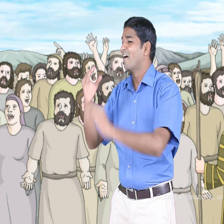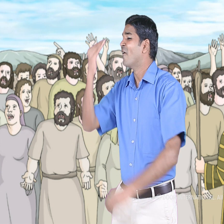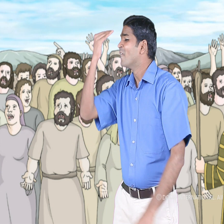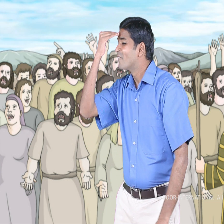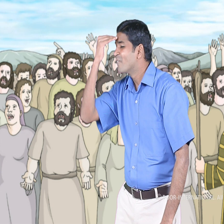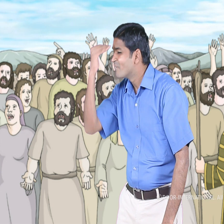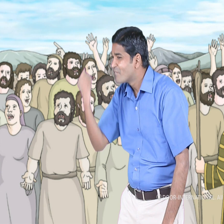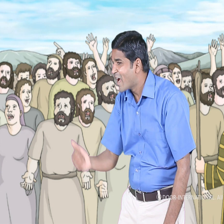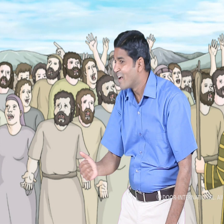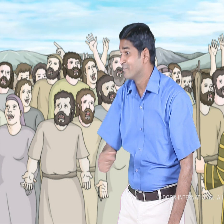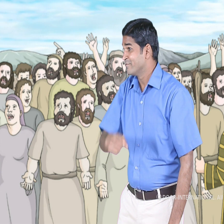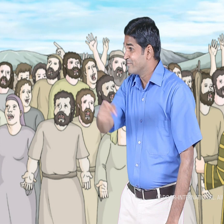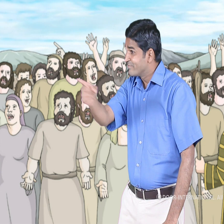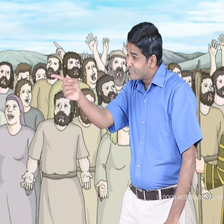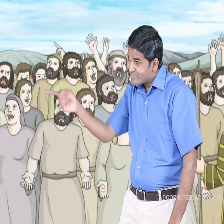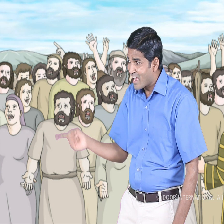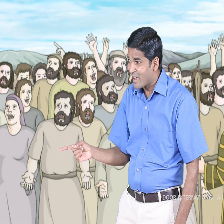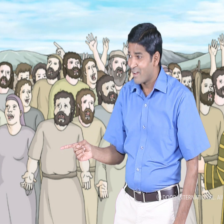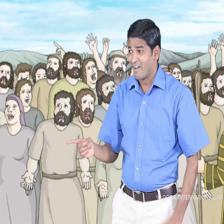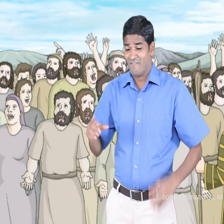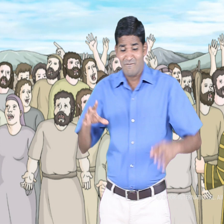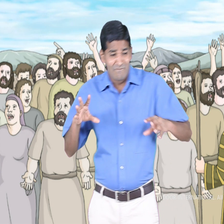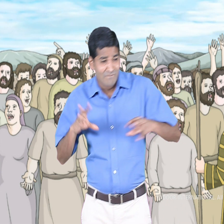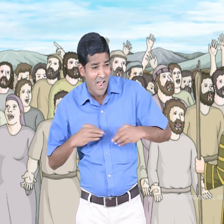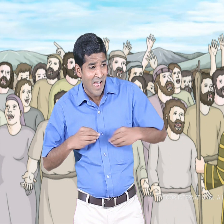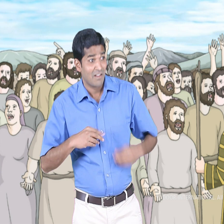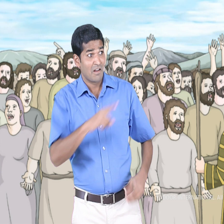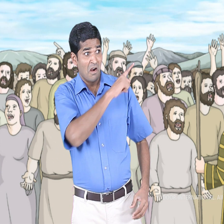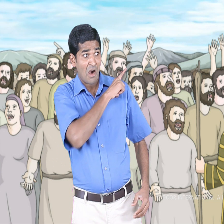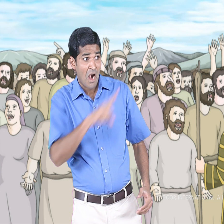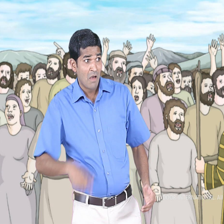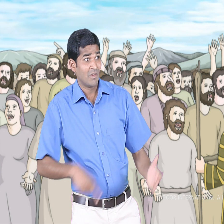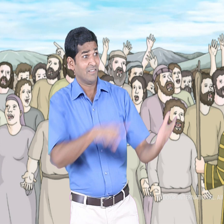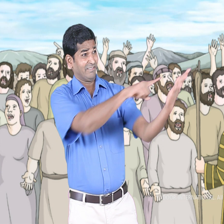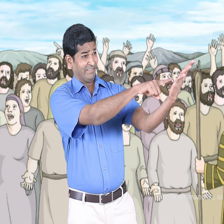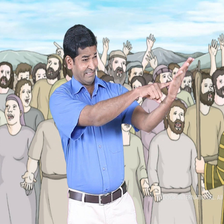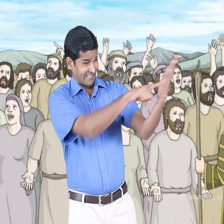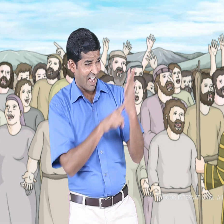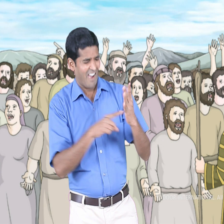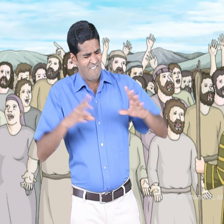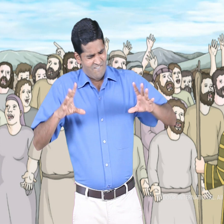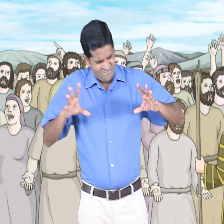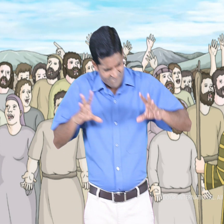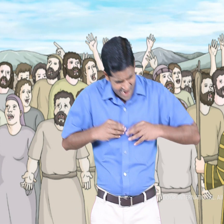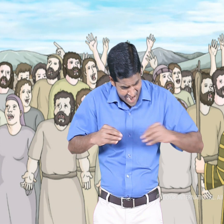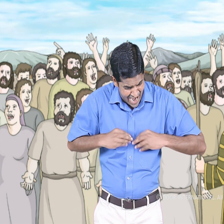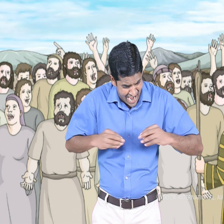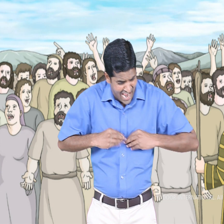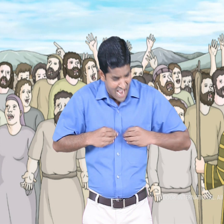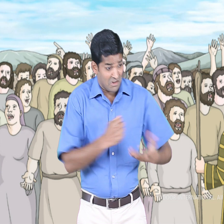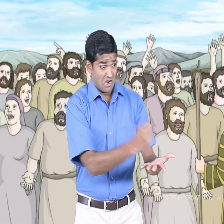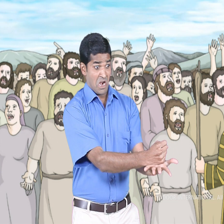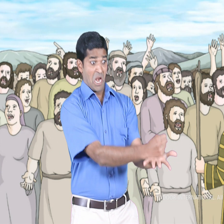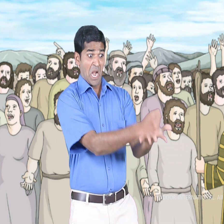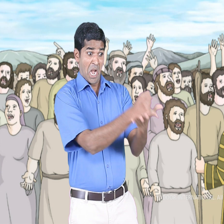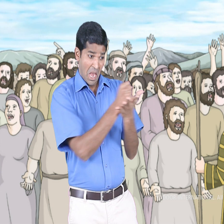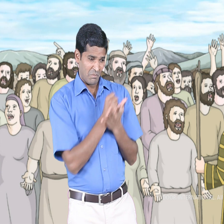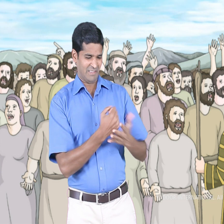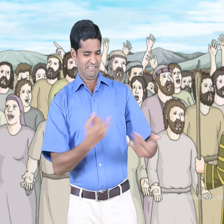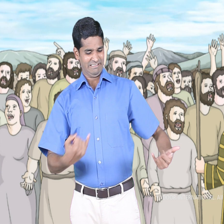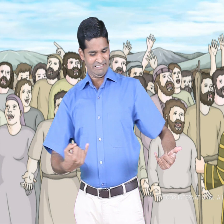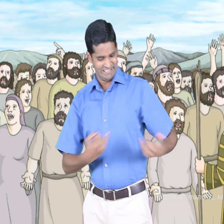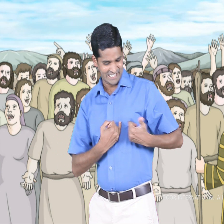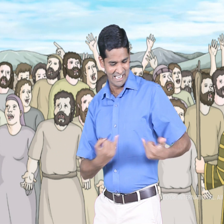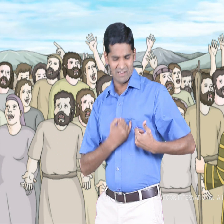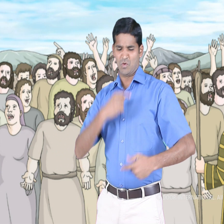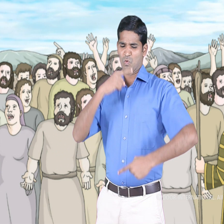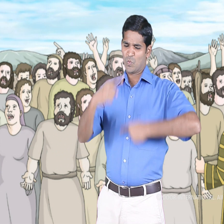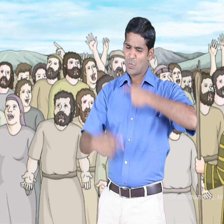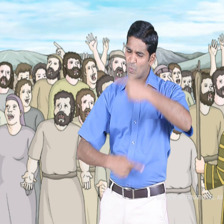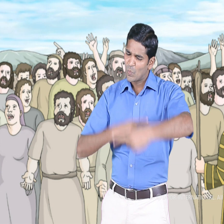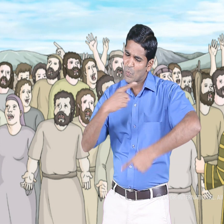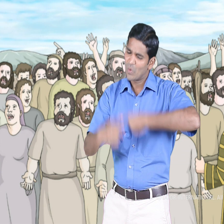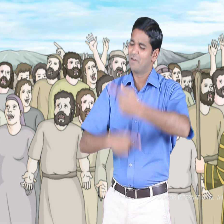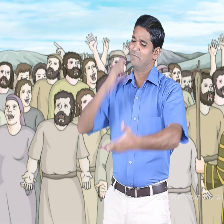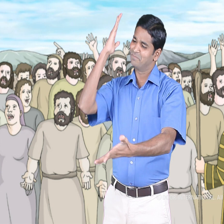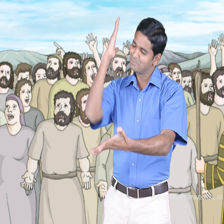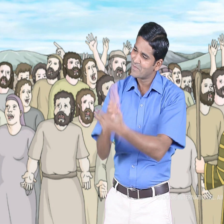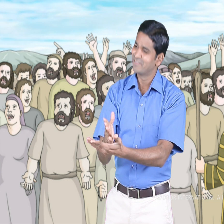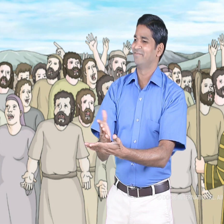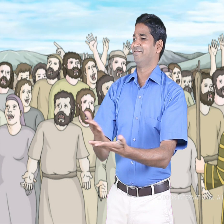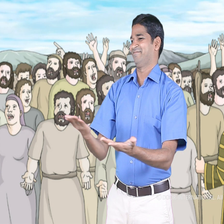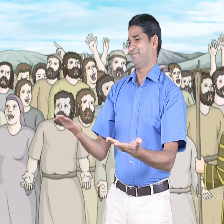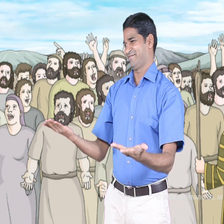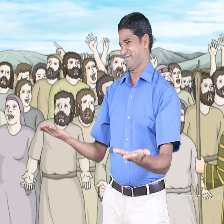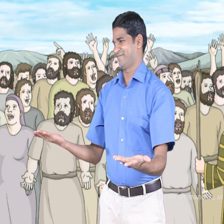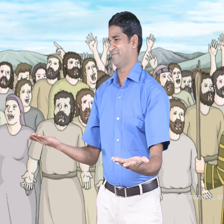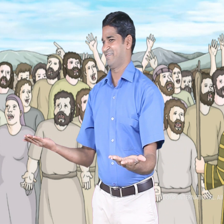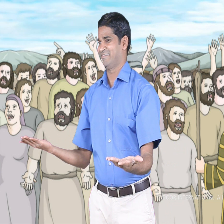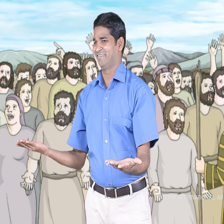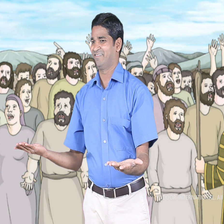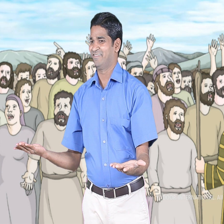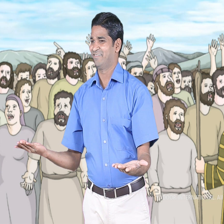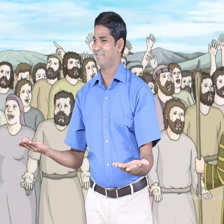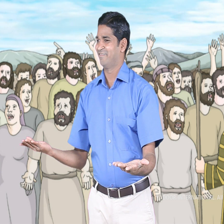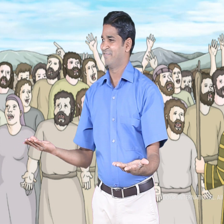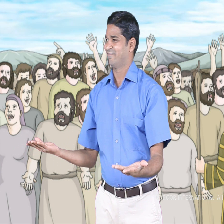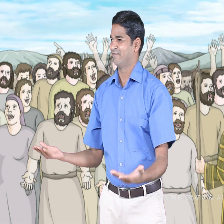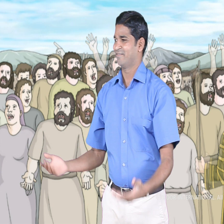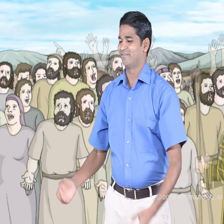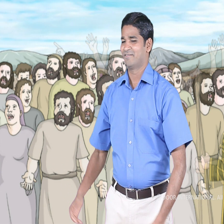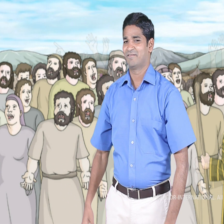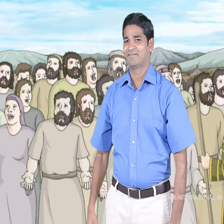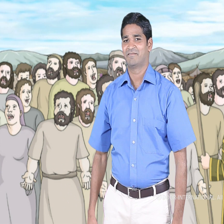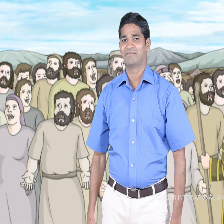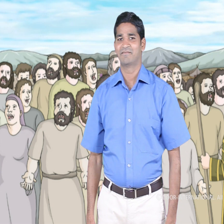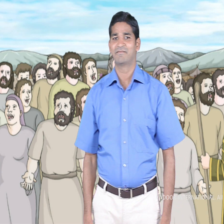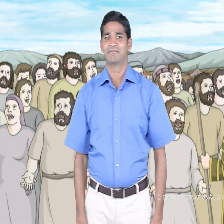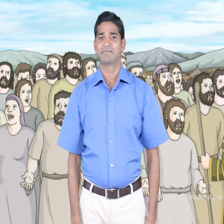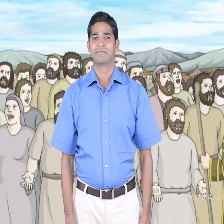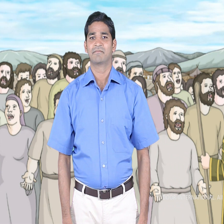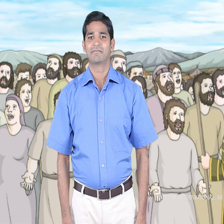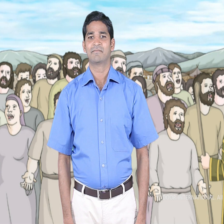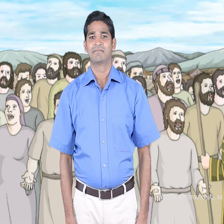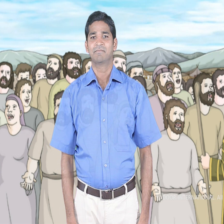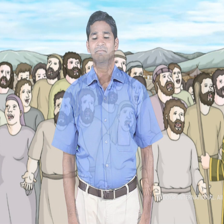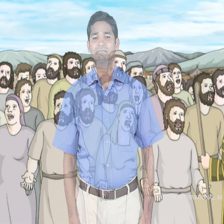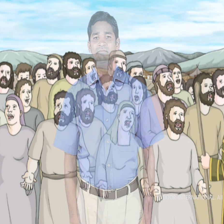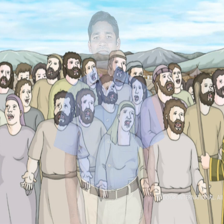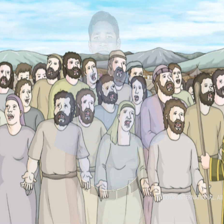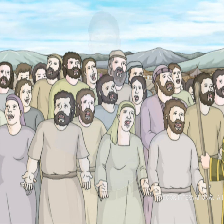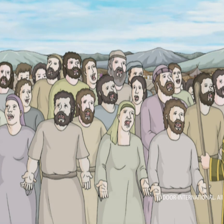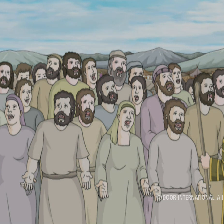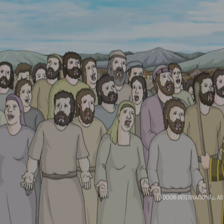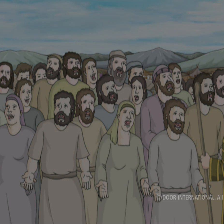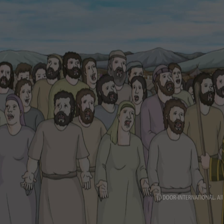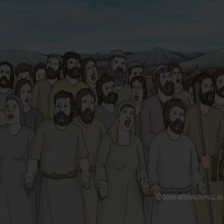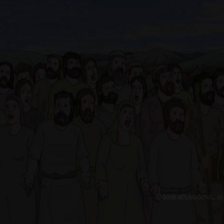“For God has come to test you, so that the fear of Him may be before you, to keep you from sinning.”